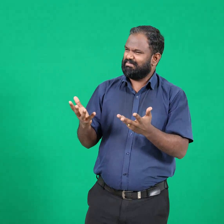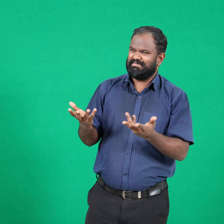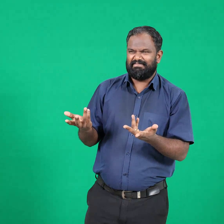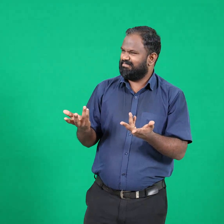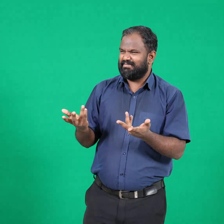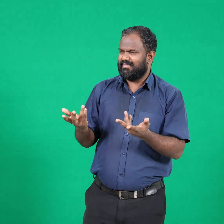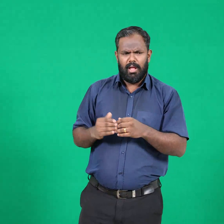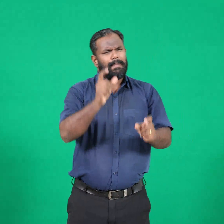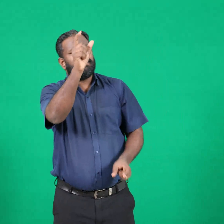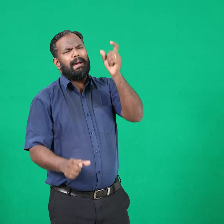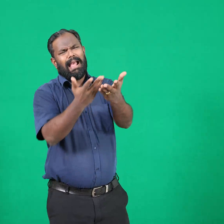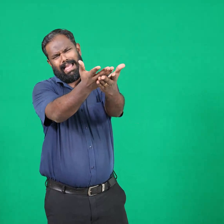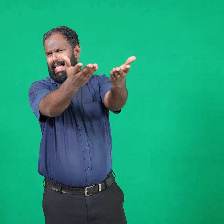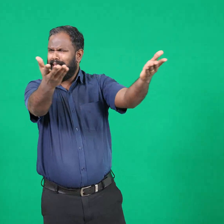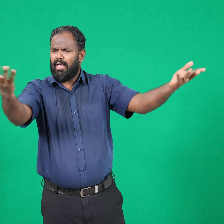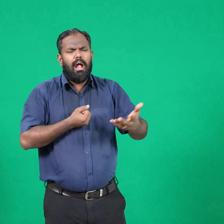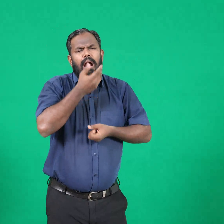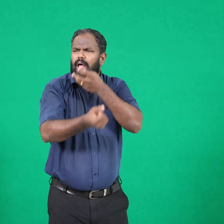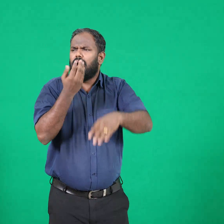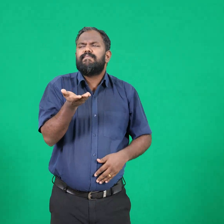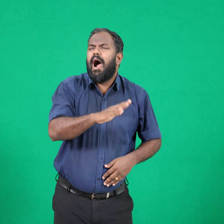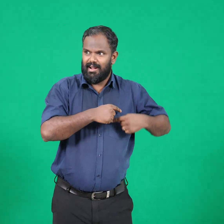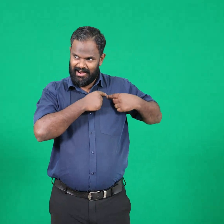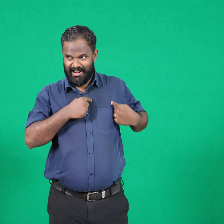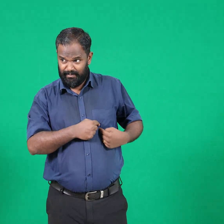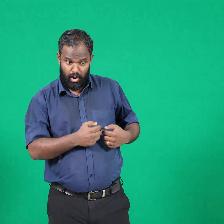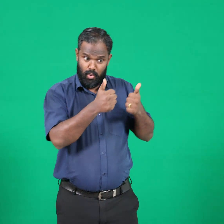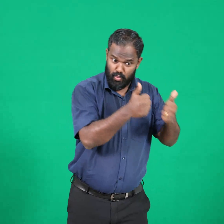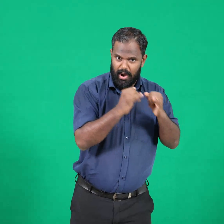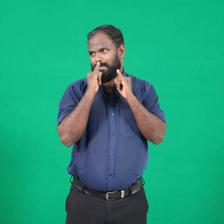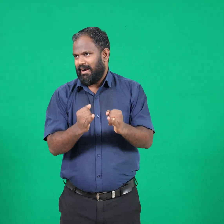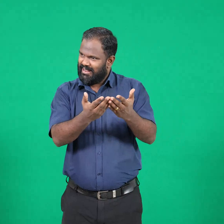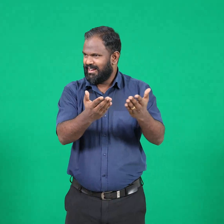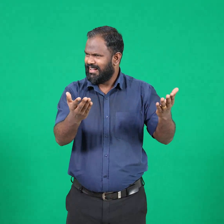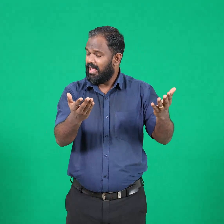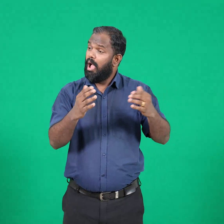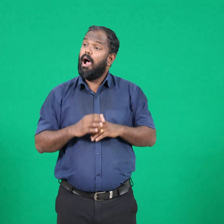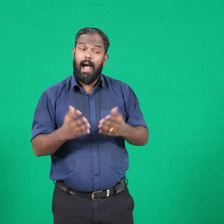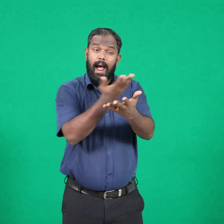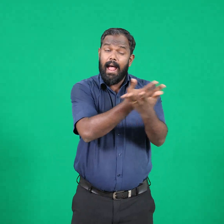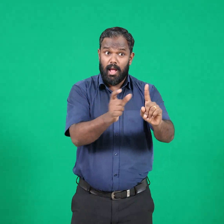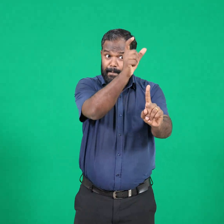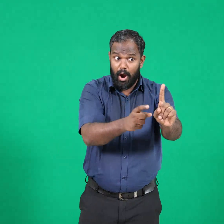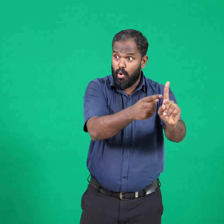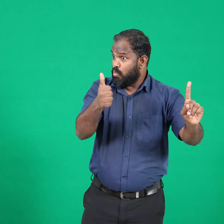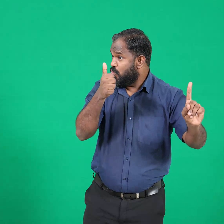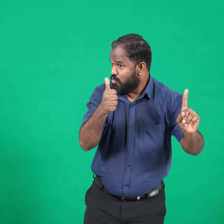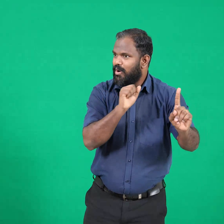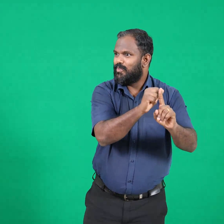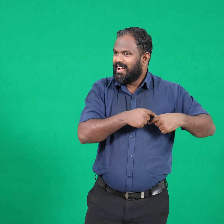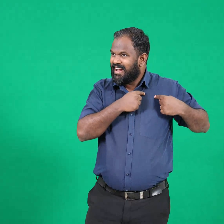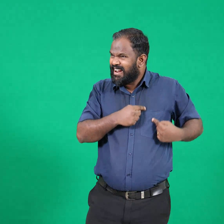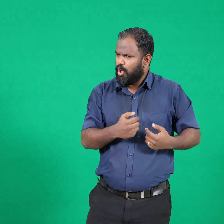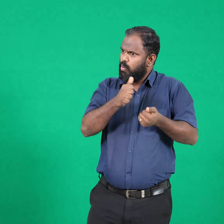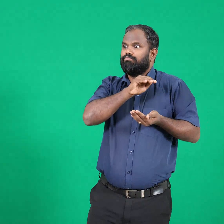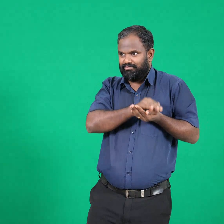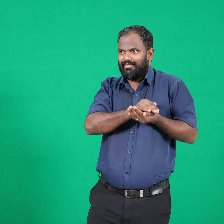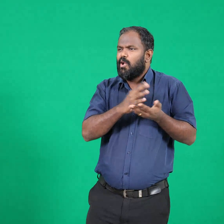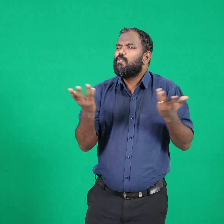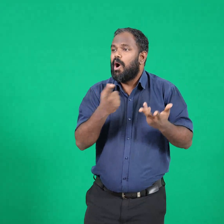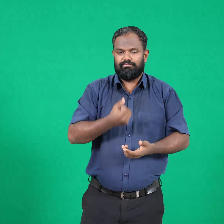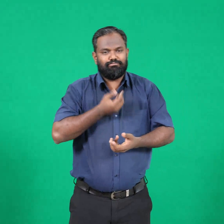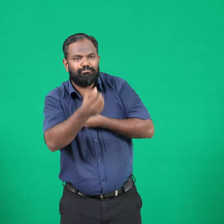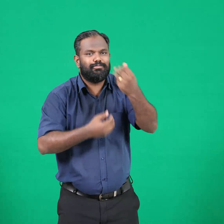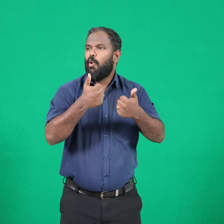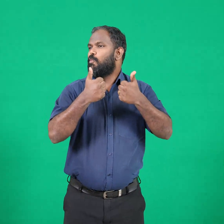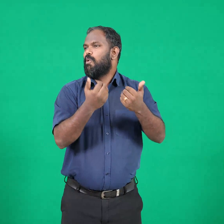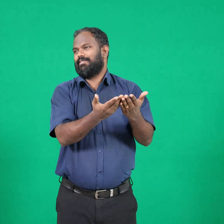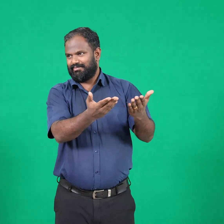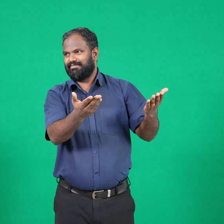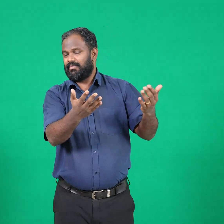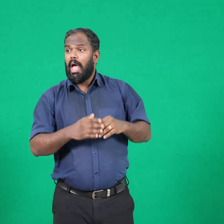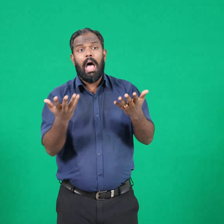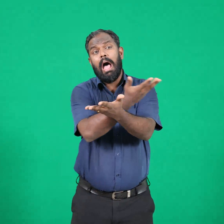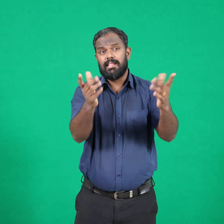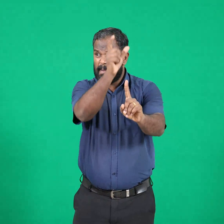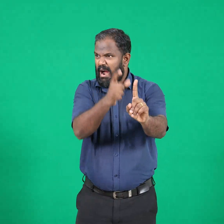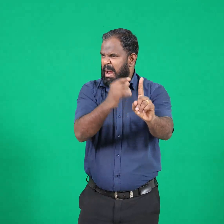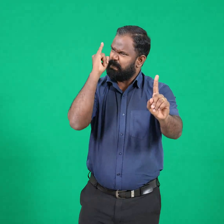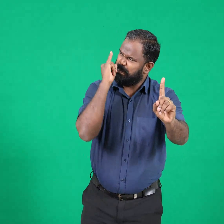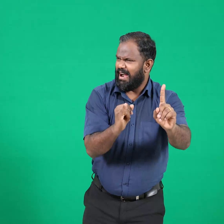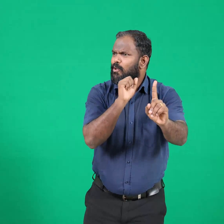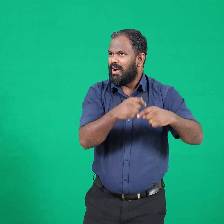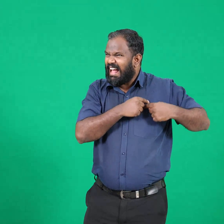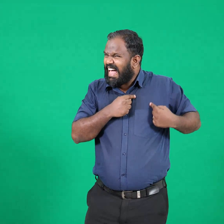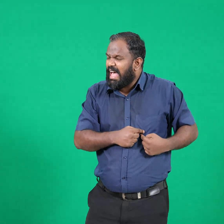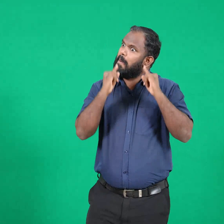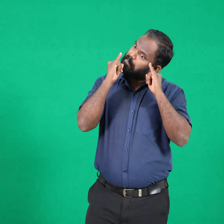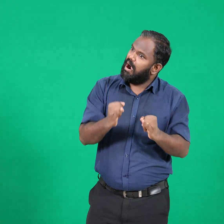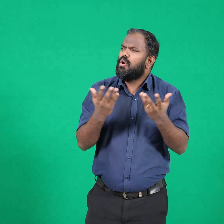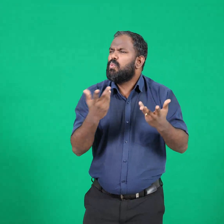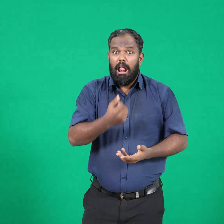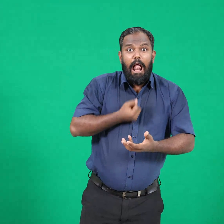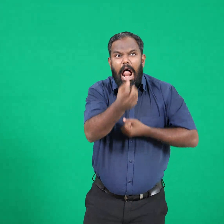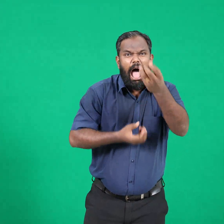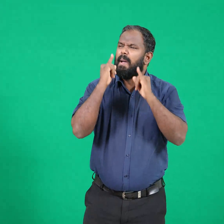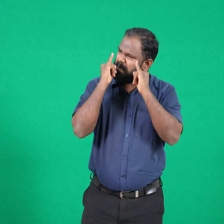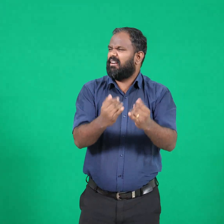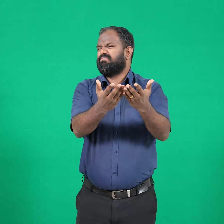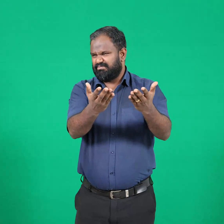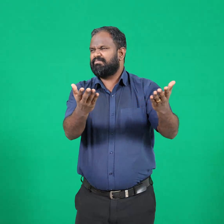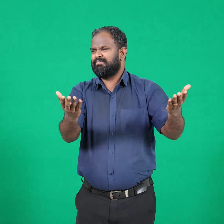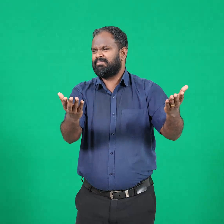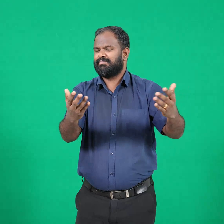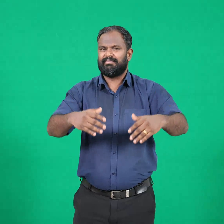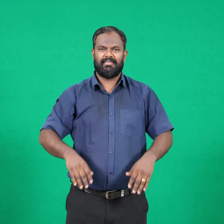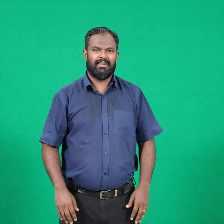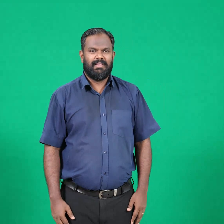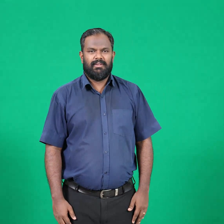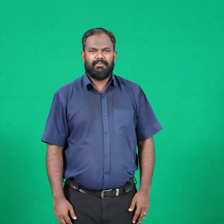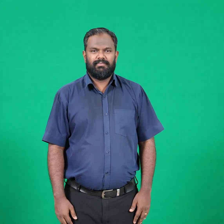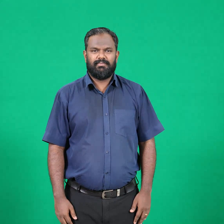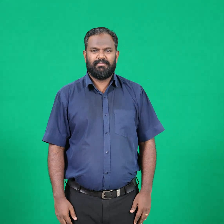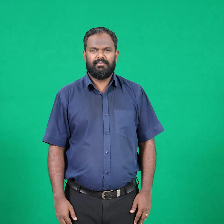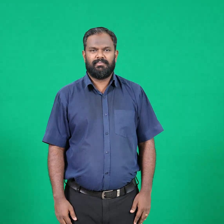The good man brings good things out of his good store of treasure, and the evil man brings evil things out of his evil store of treasure.